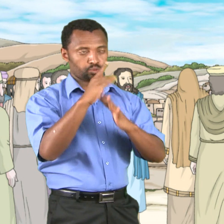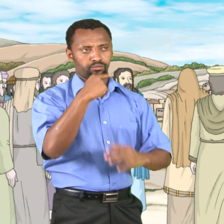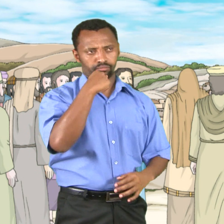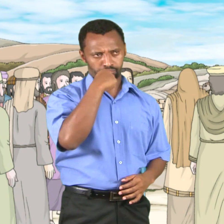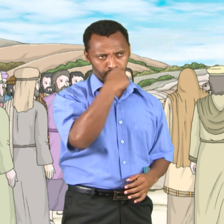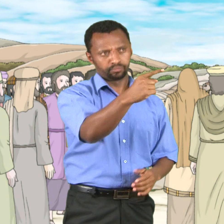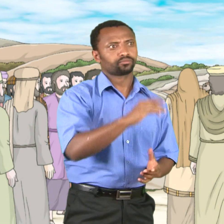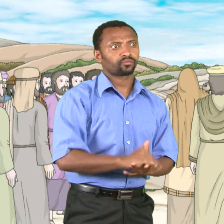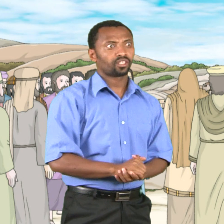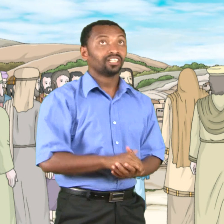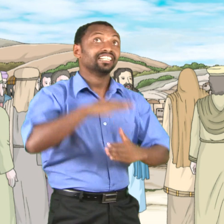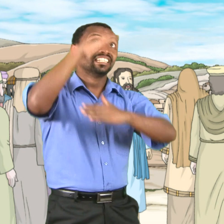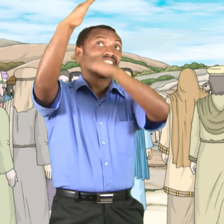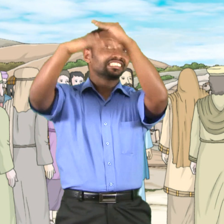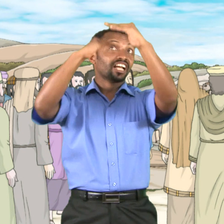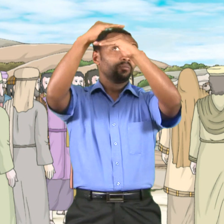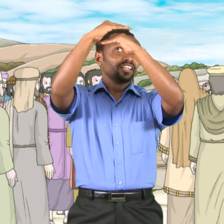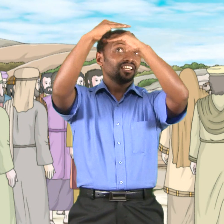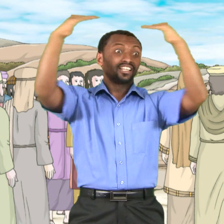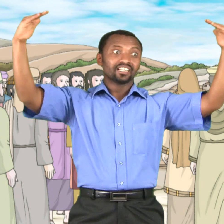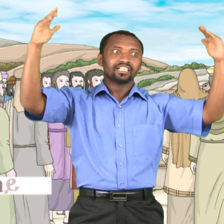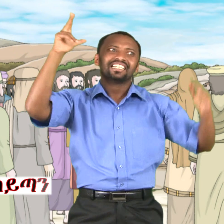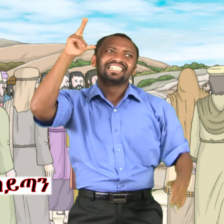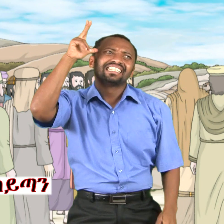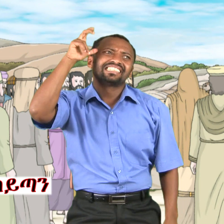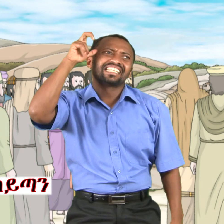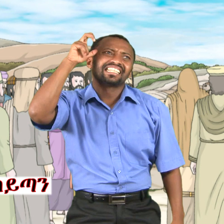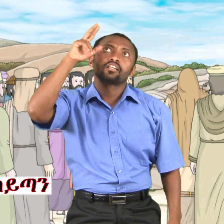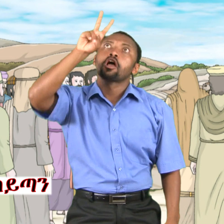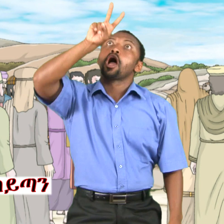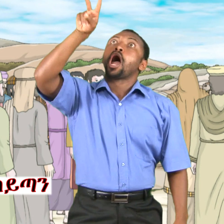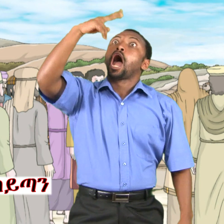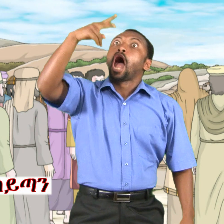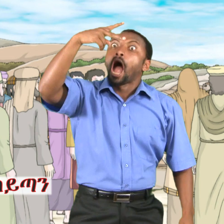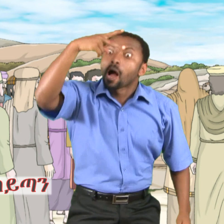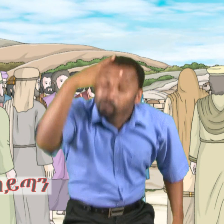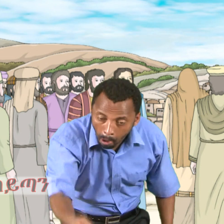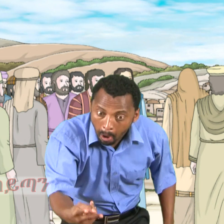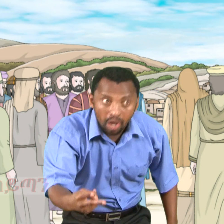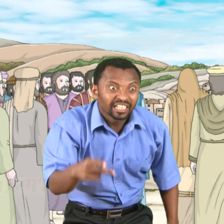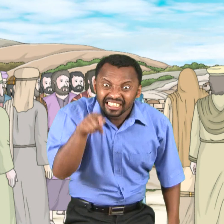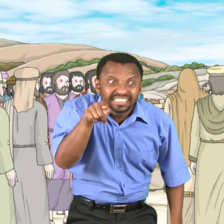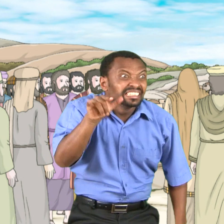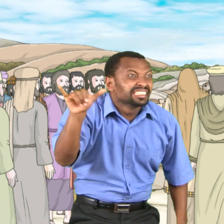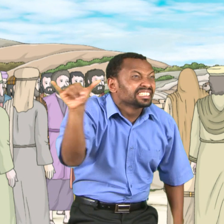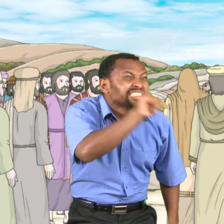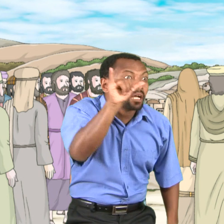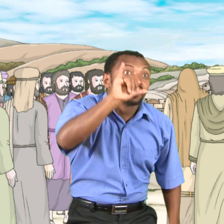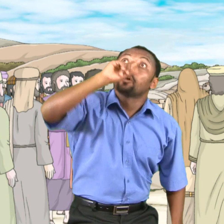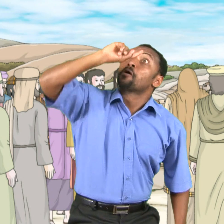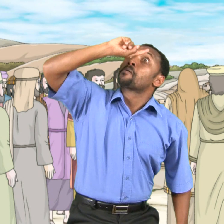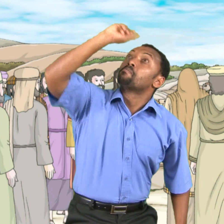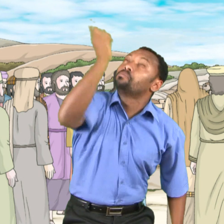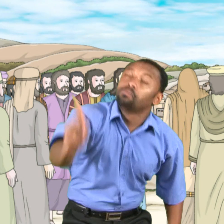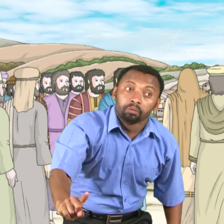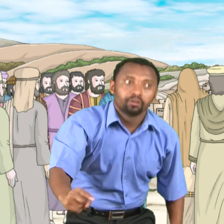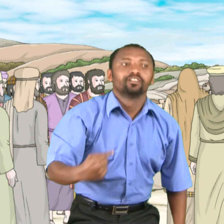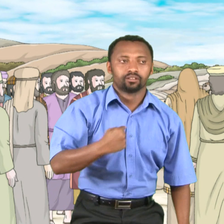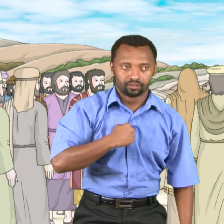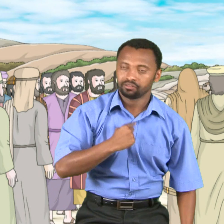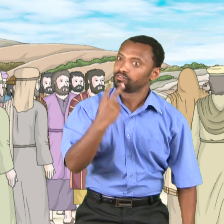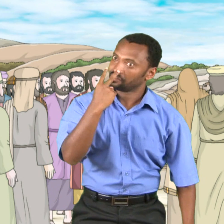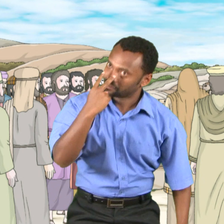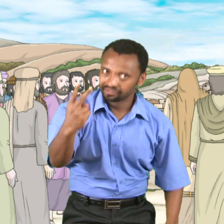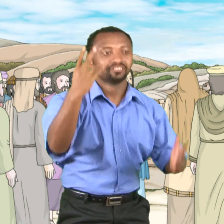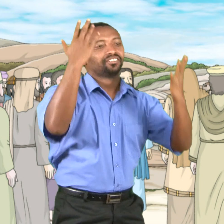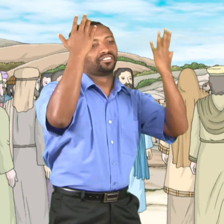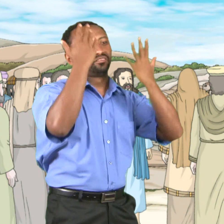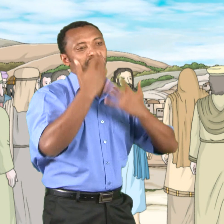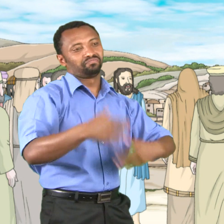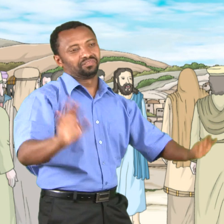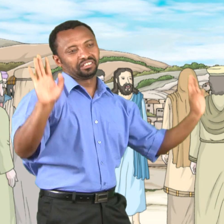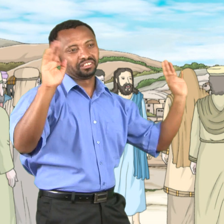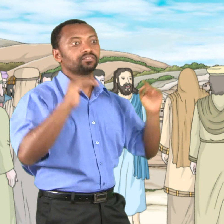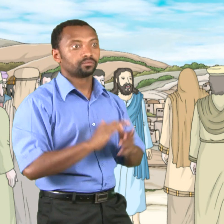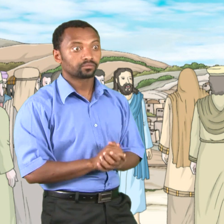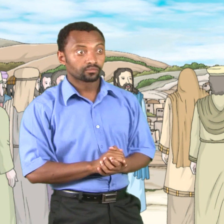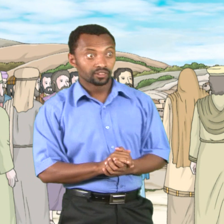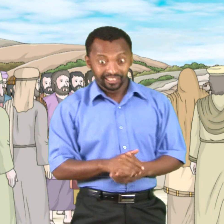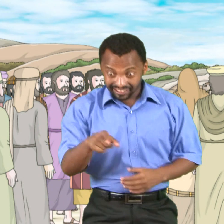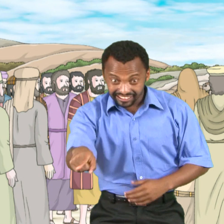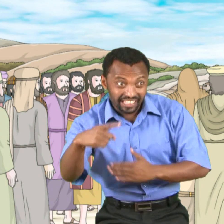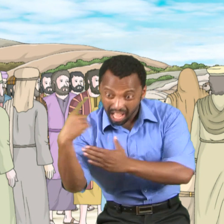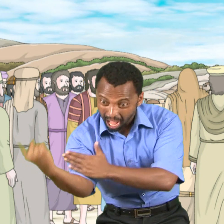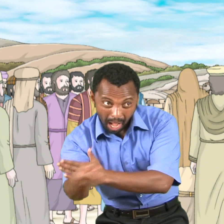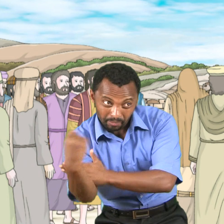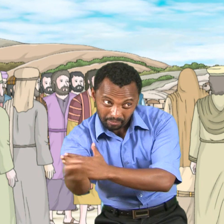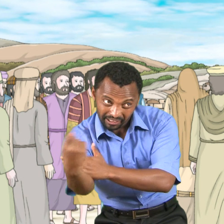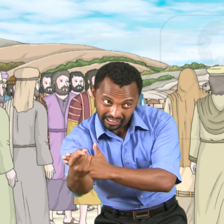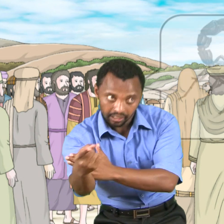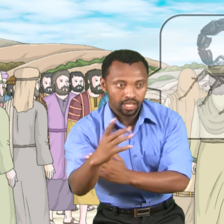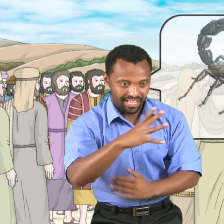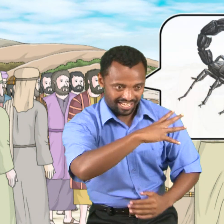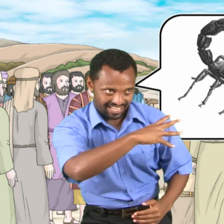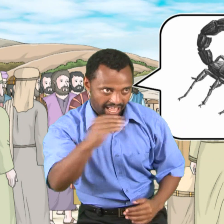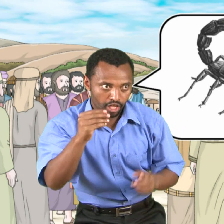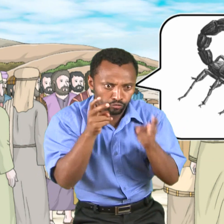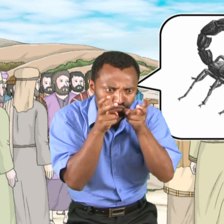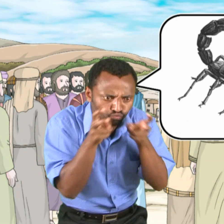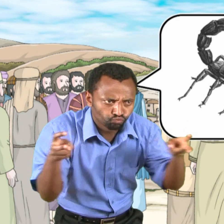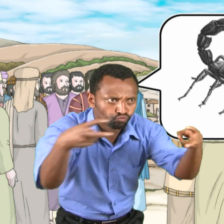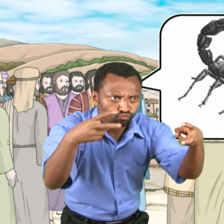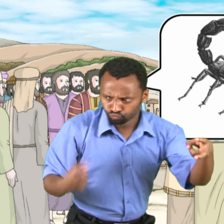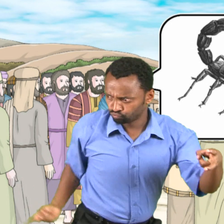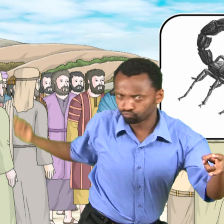So He told them, “I saw Satan fall like lightning from heaven.